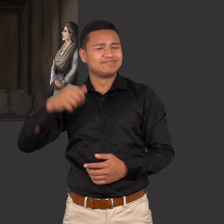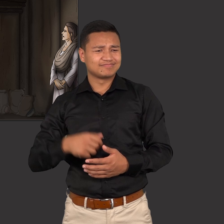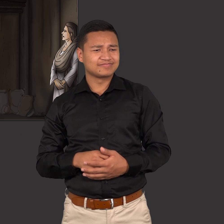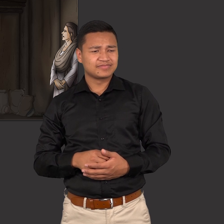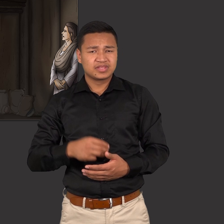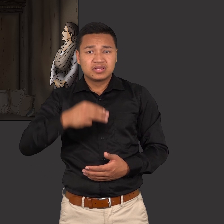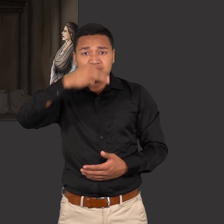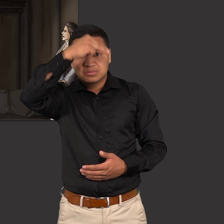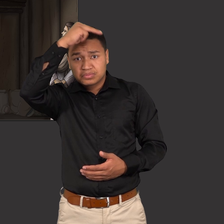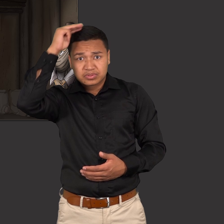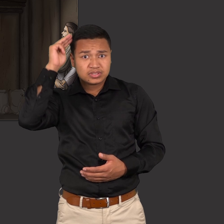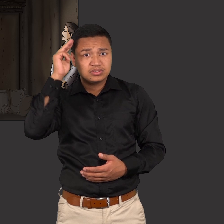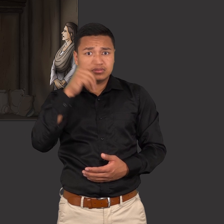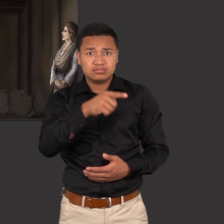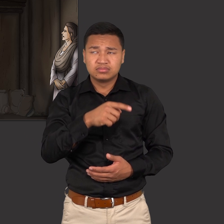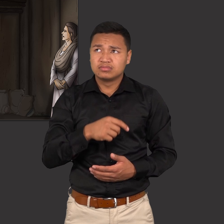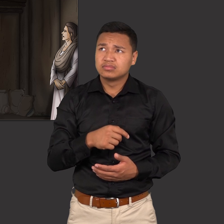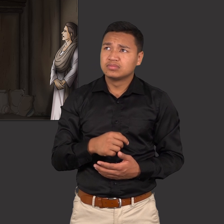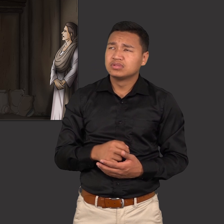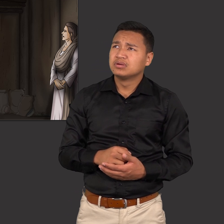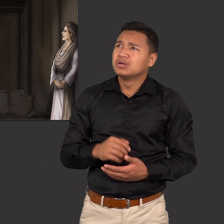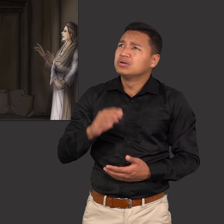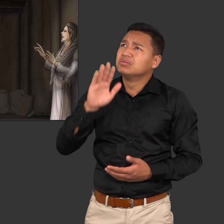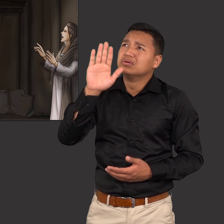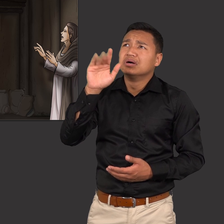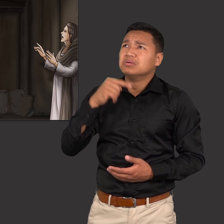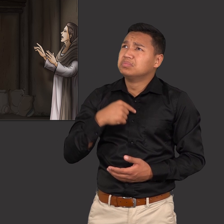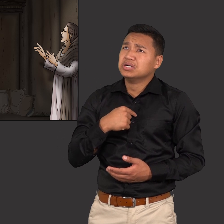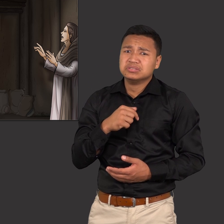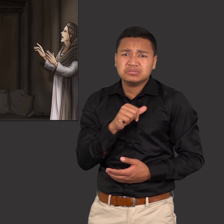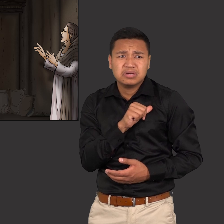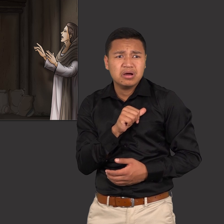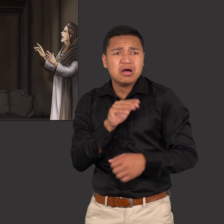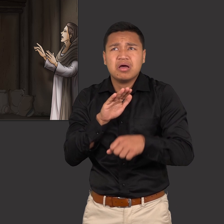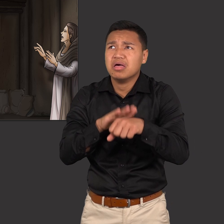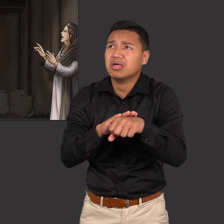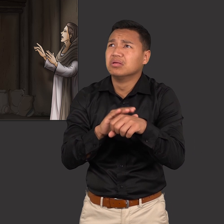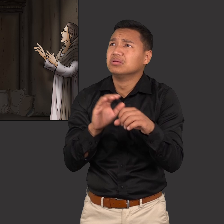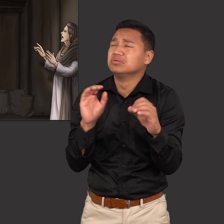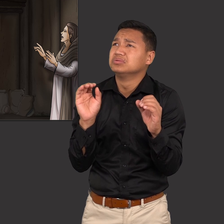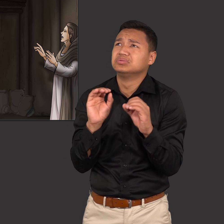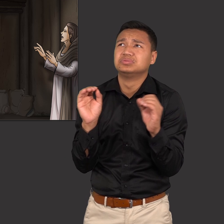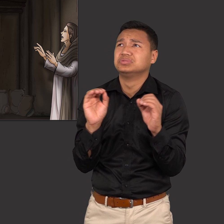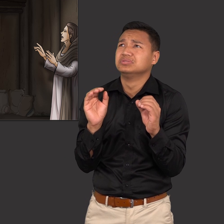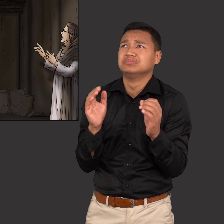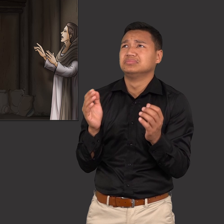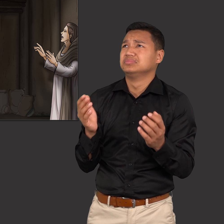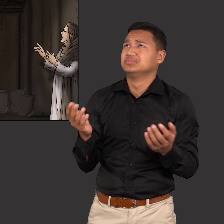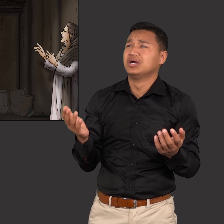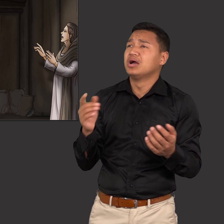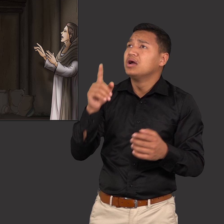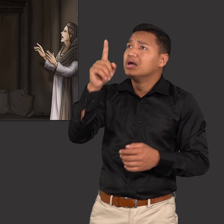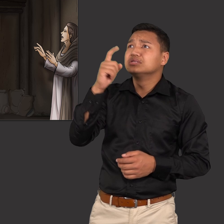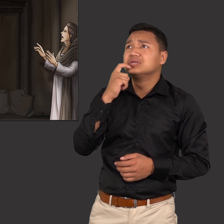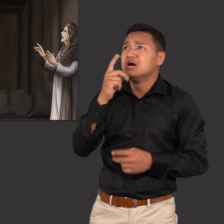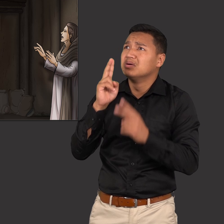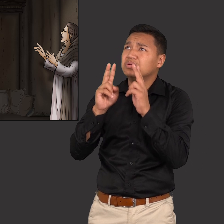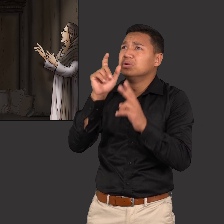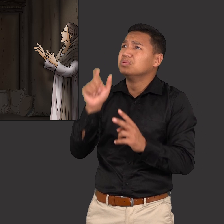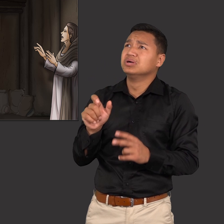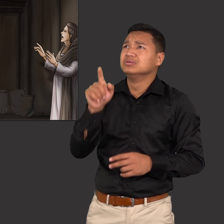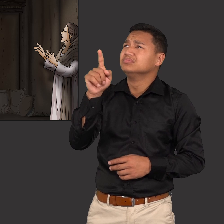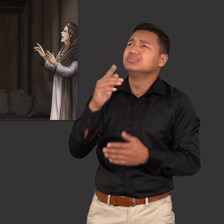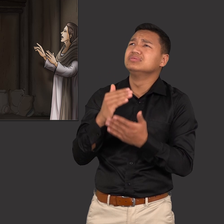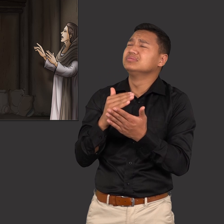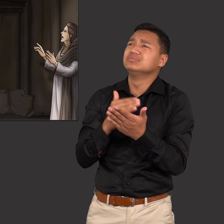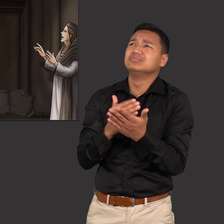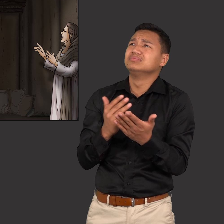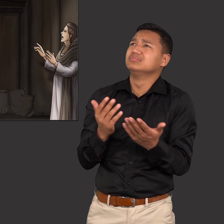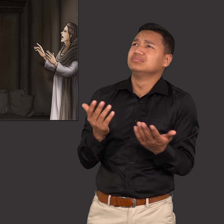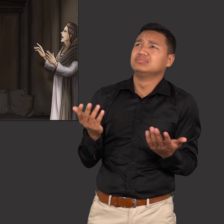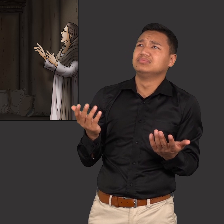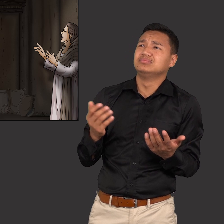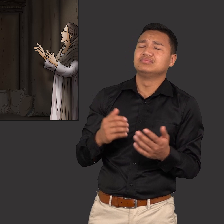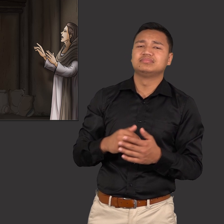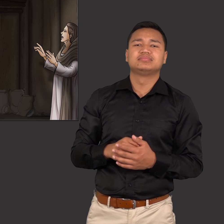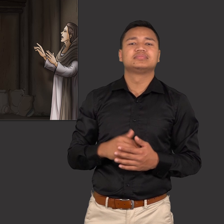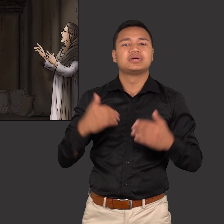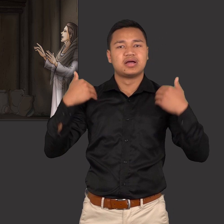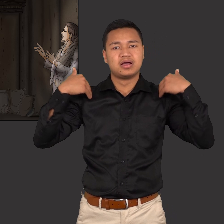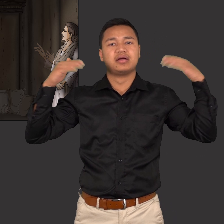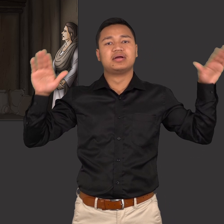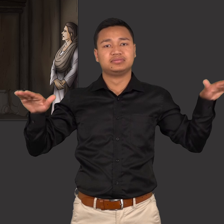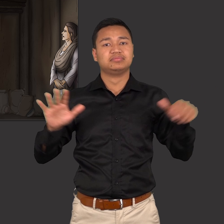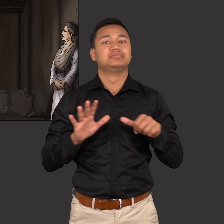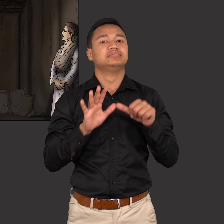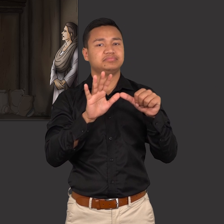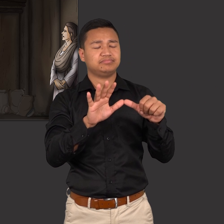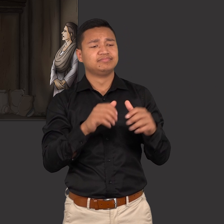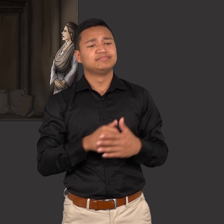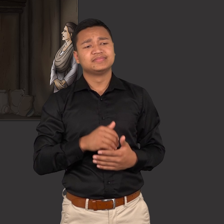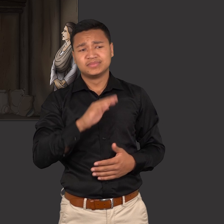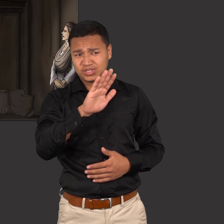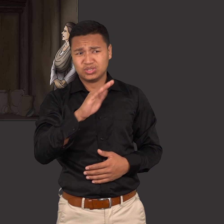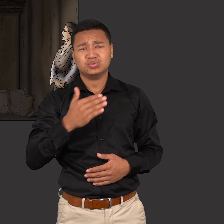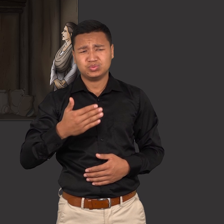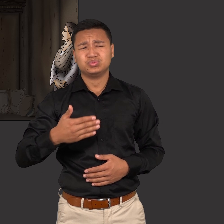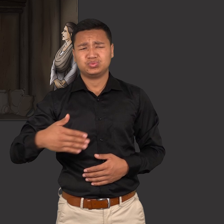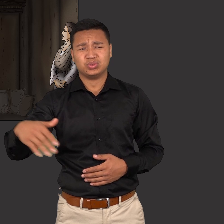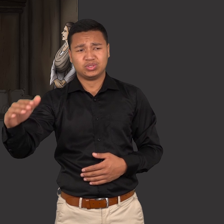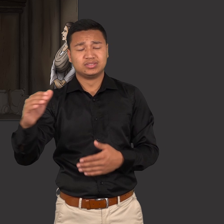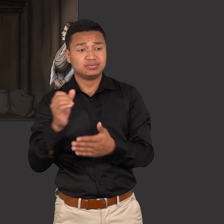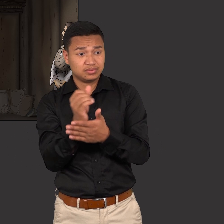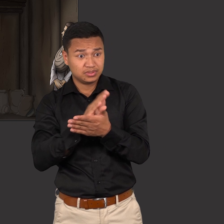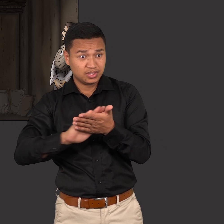“How can this be,” Mary asked the angel, “since I am a virgin?”